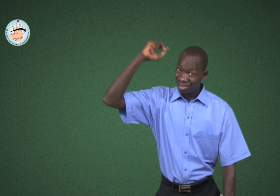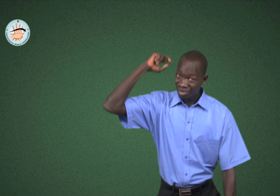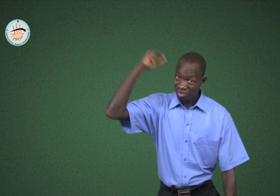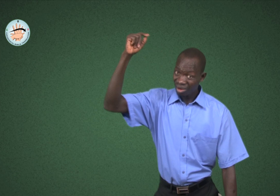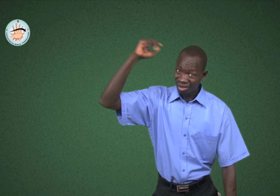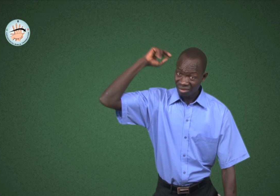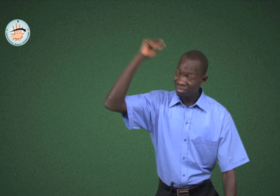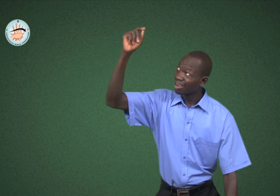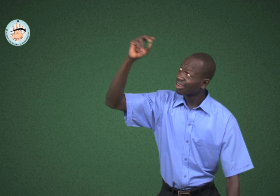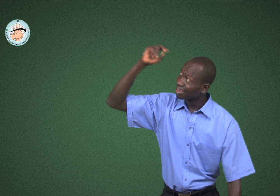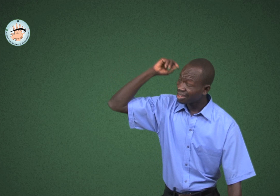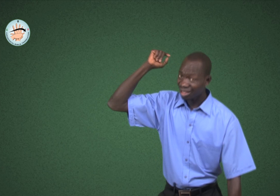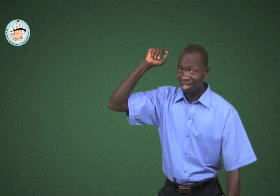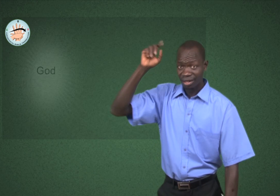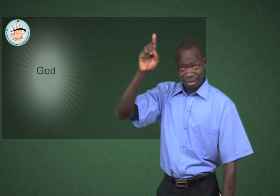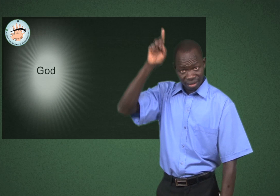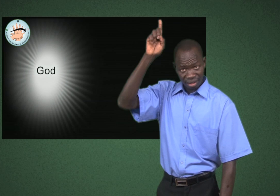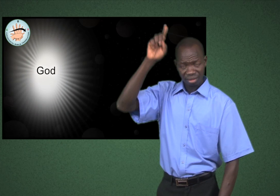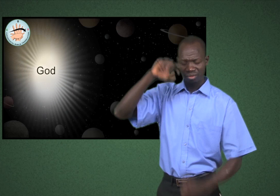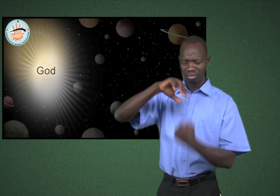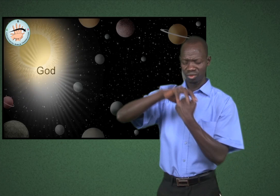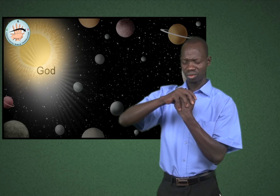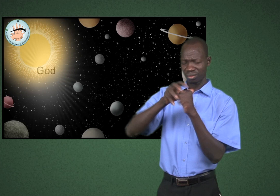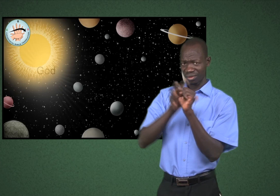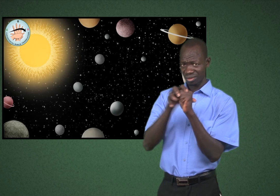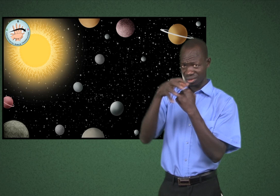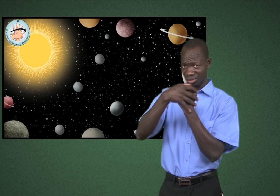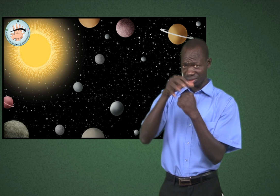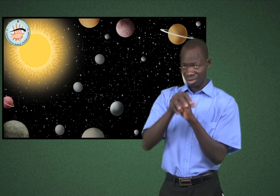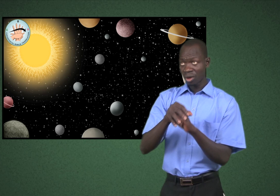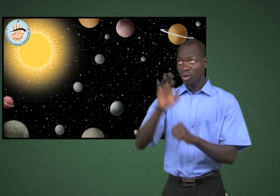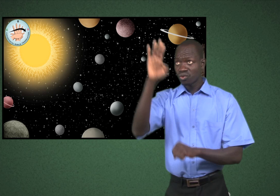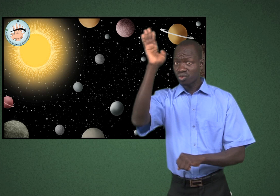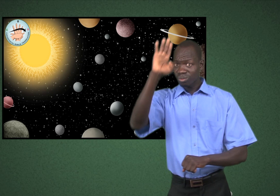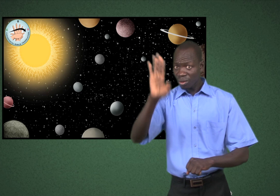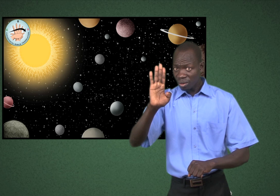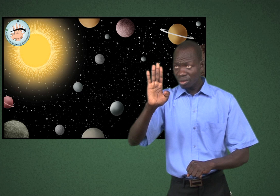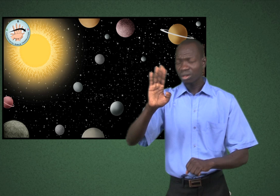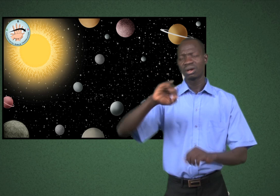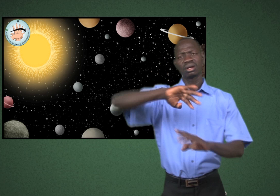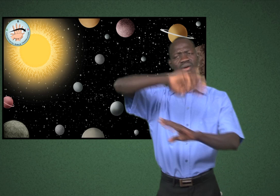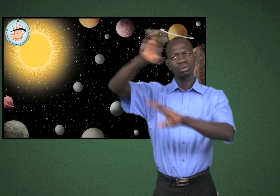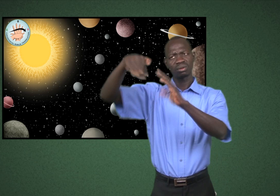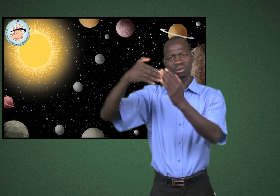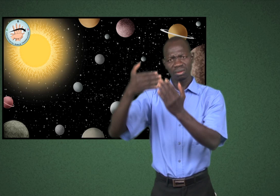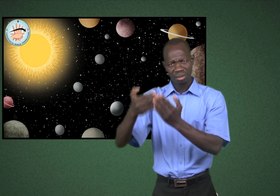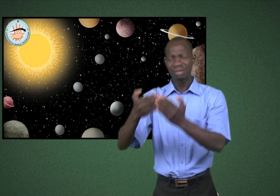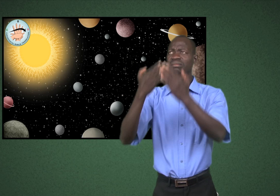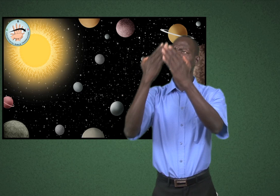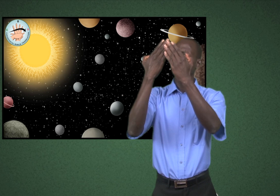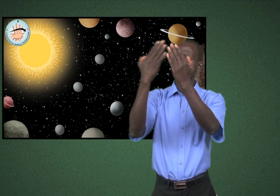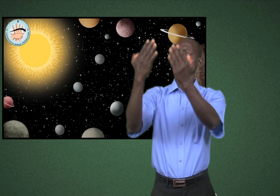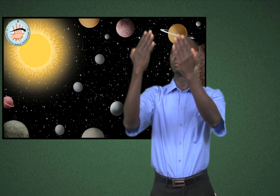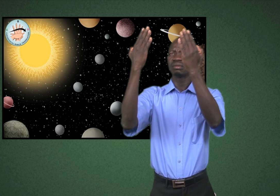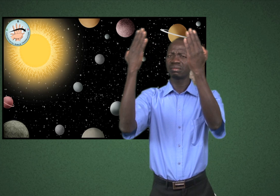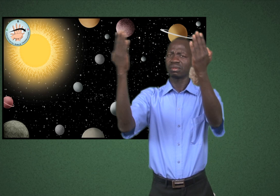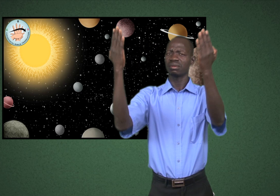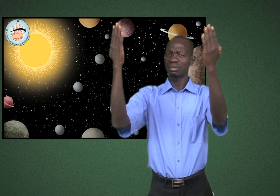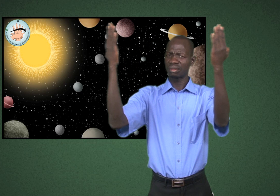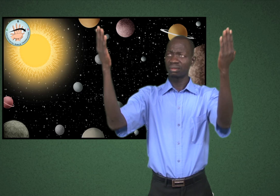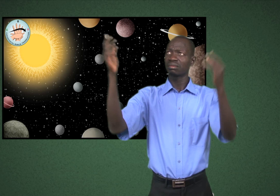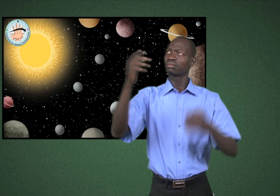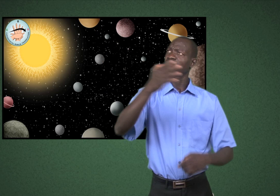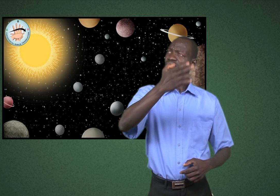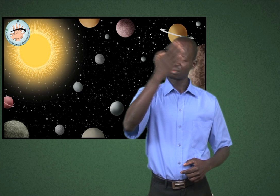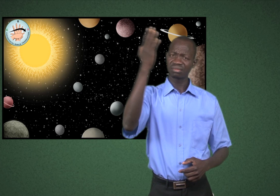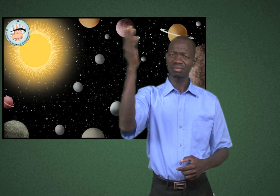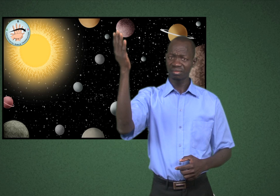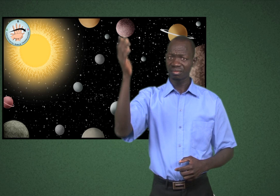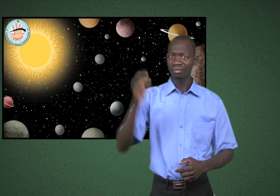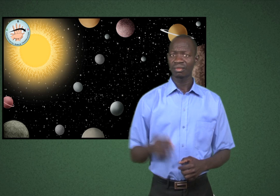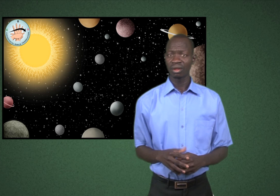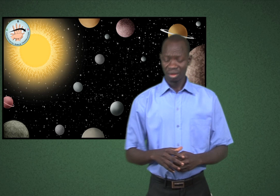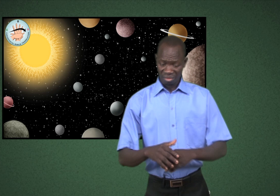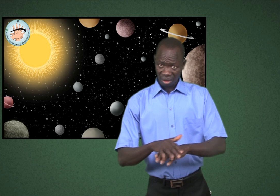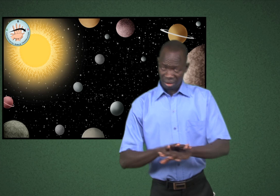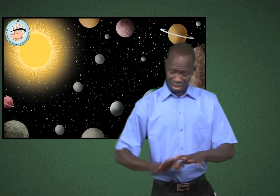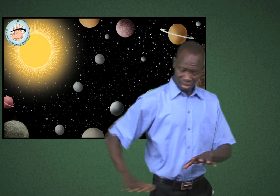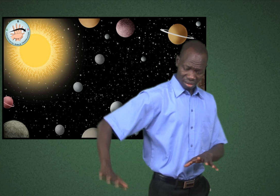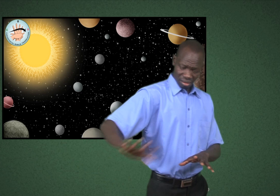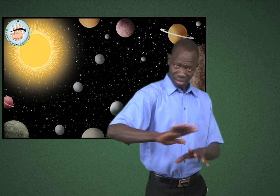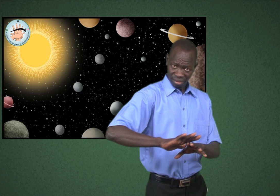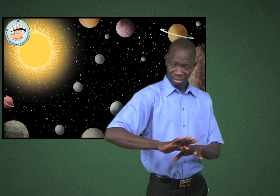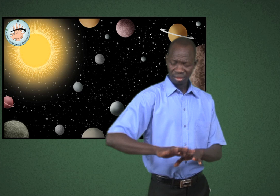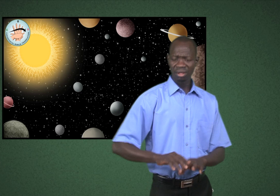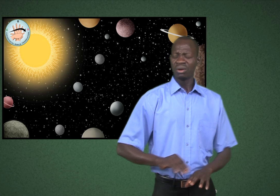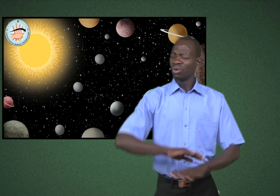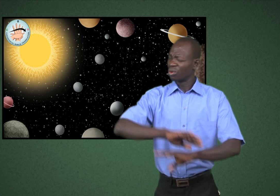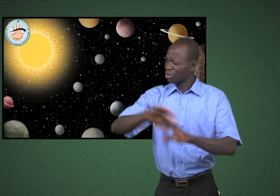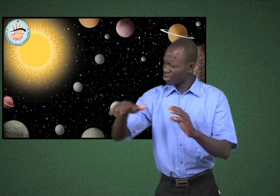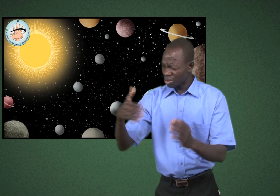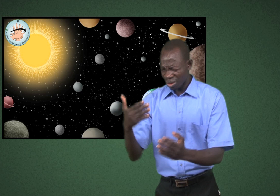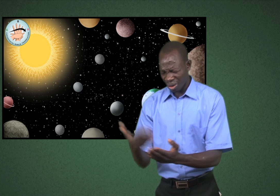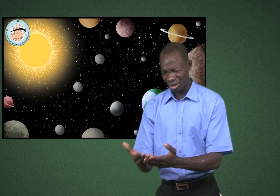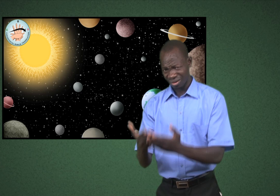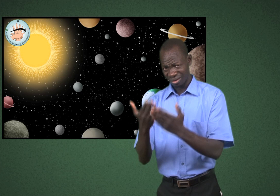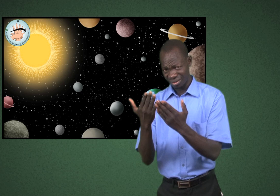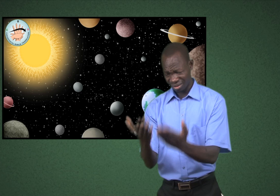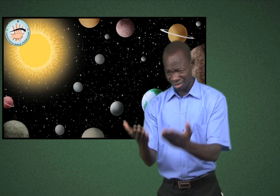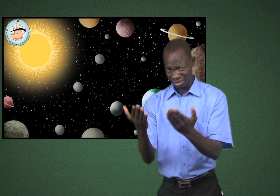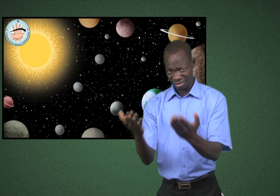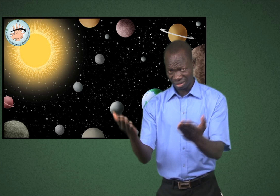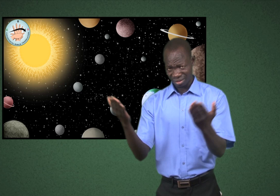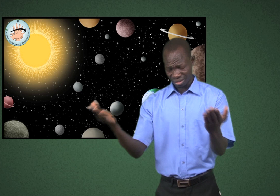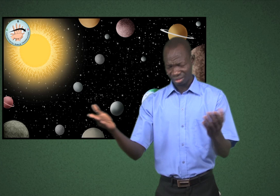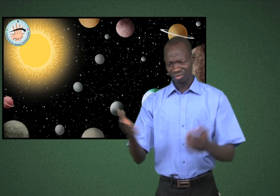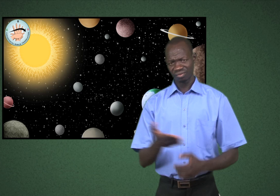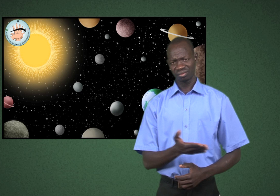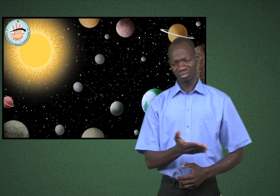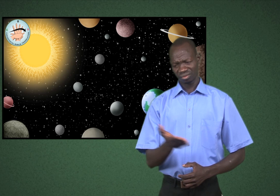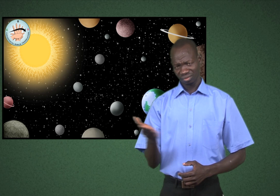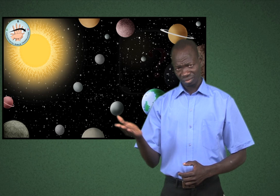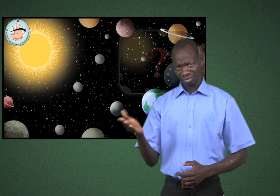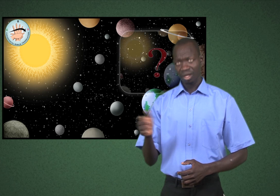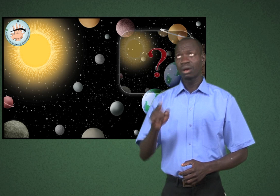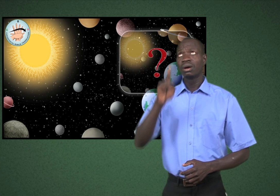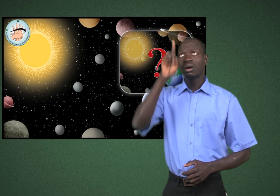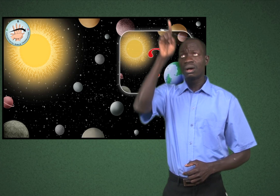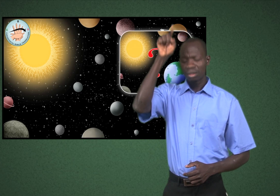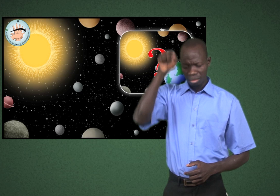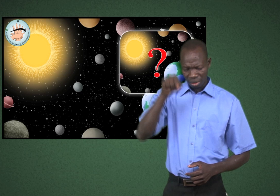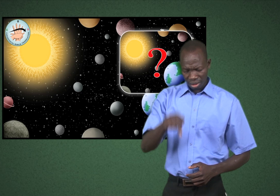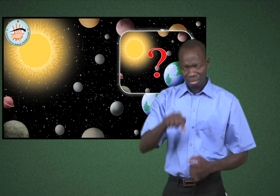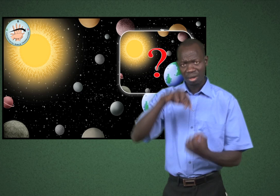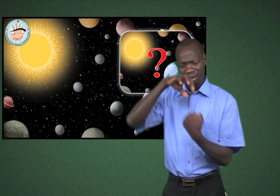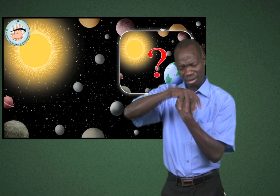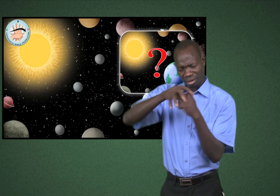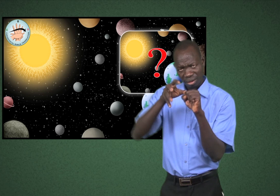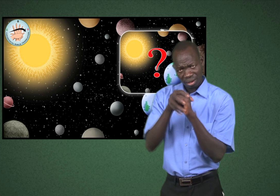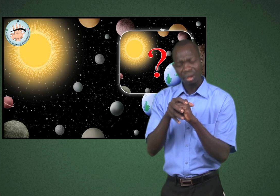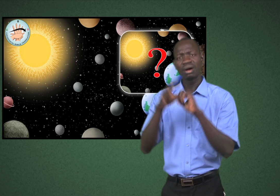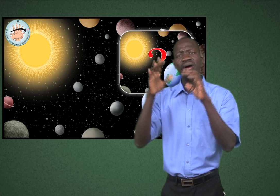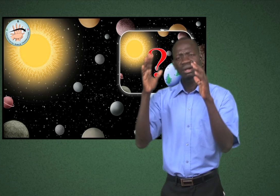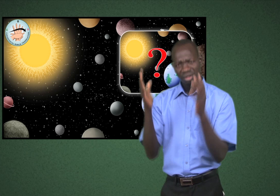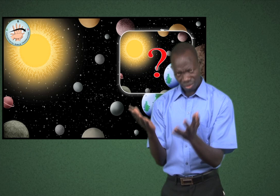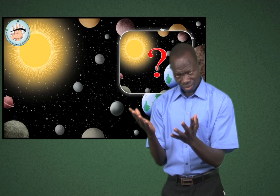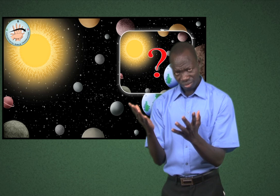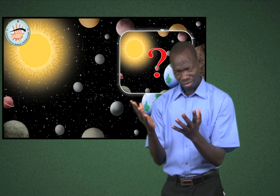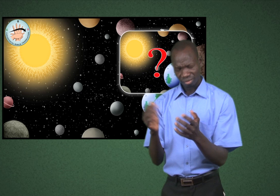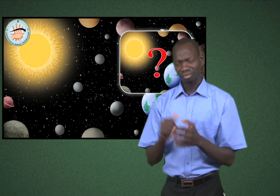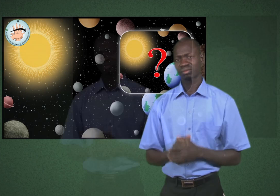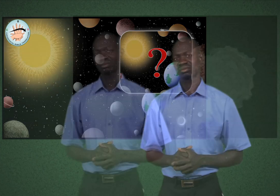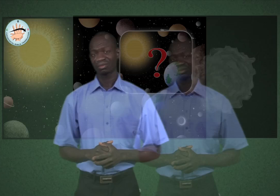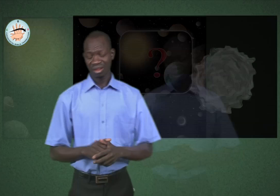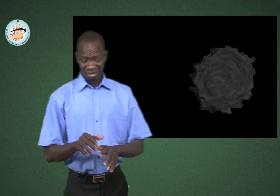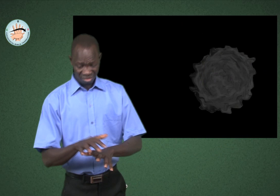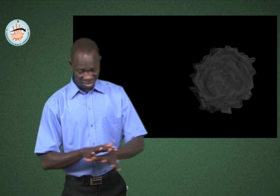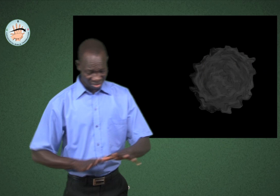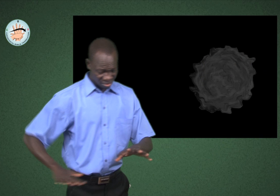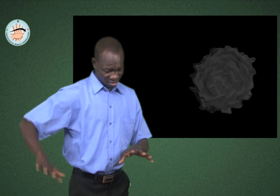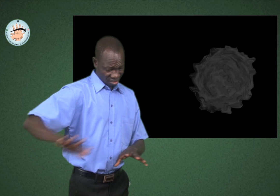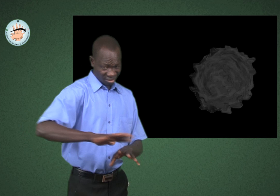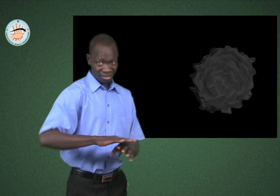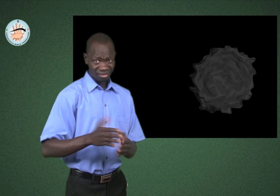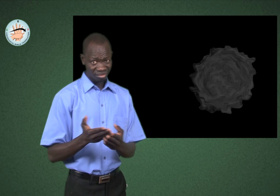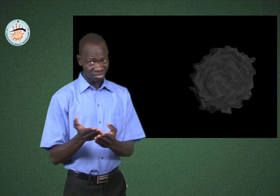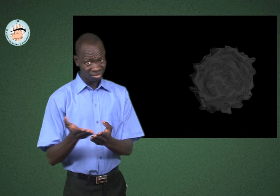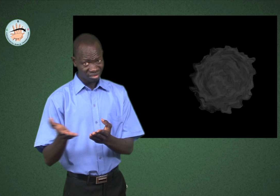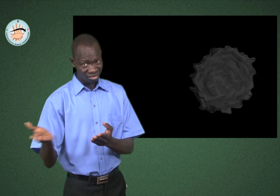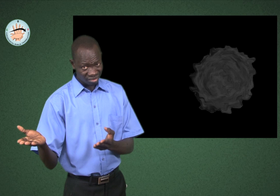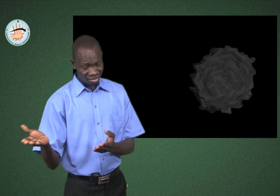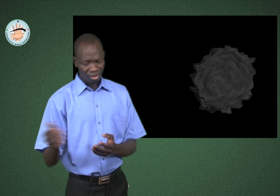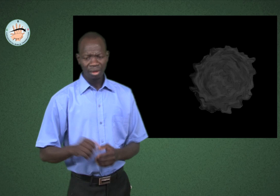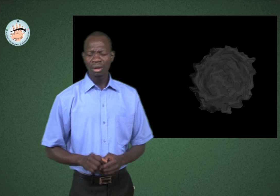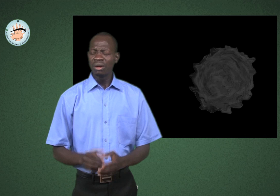In the beginning God created the heavens and the earth.